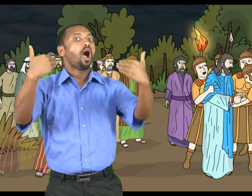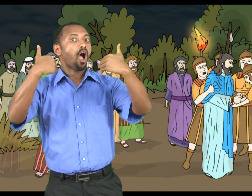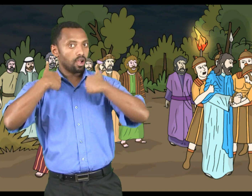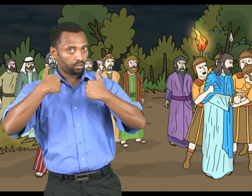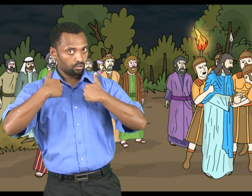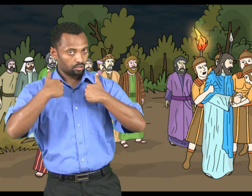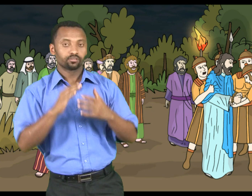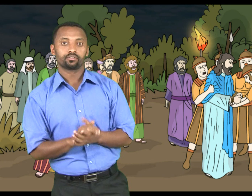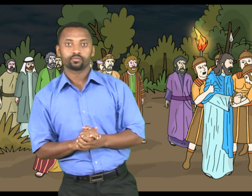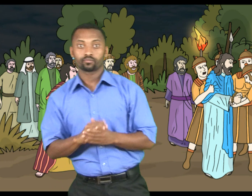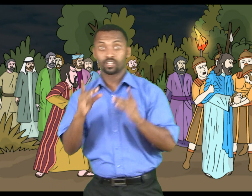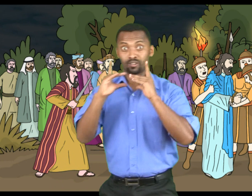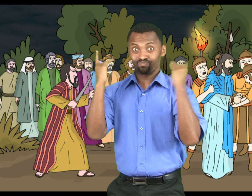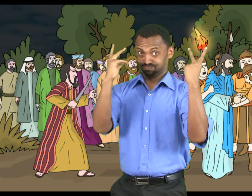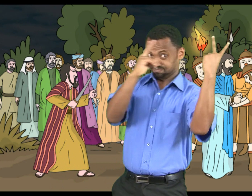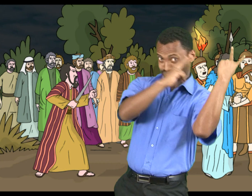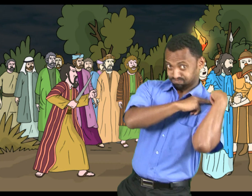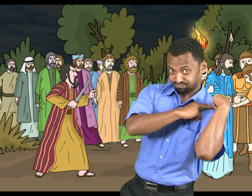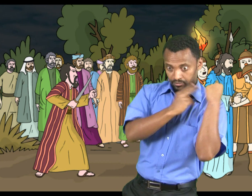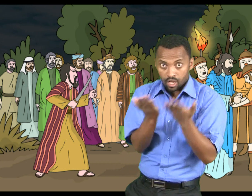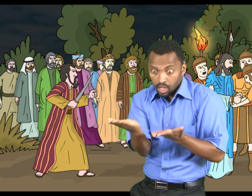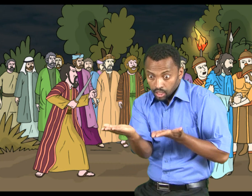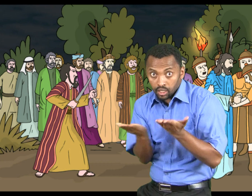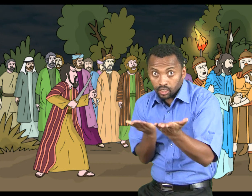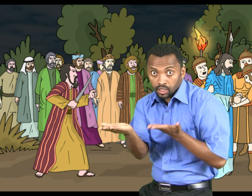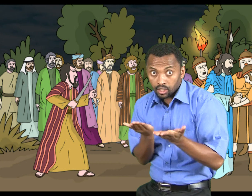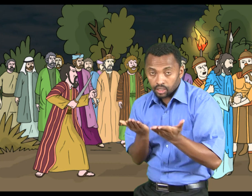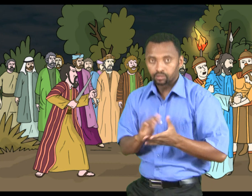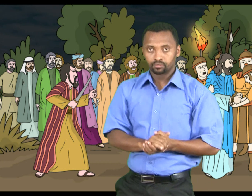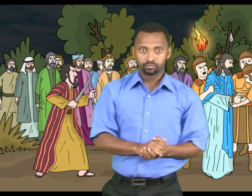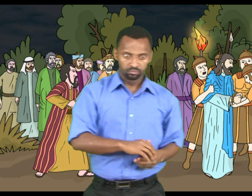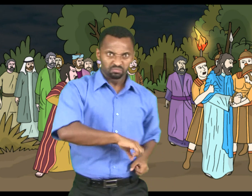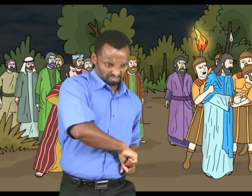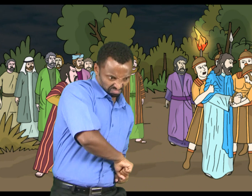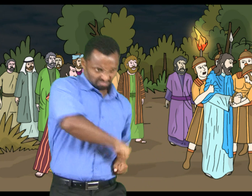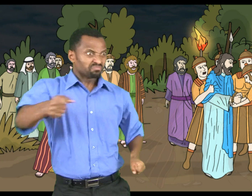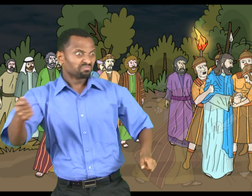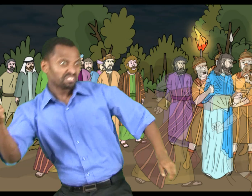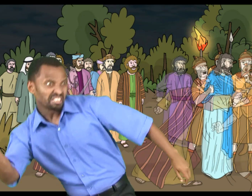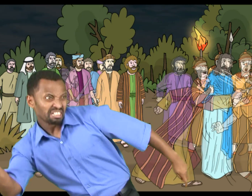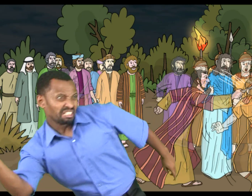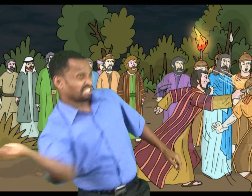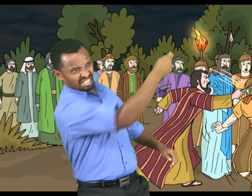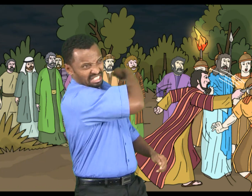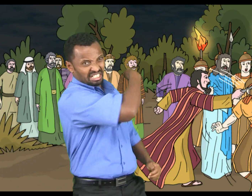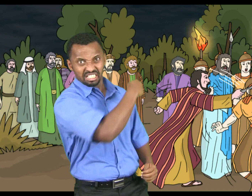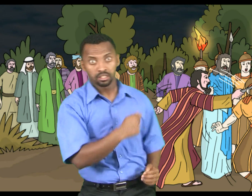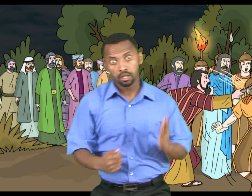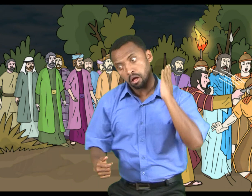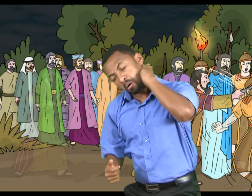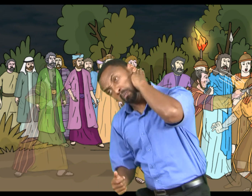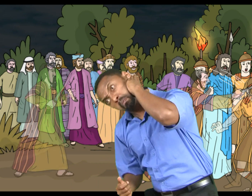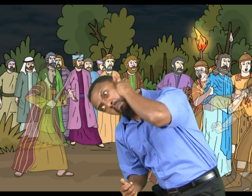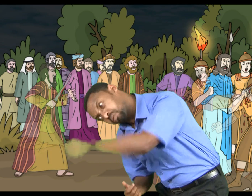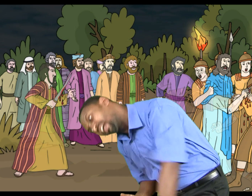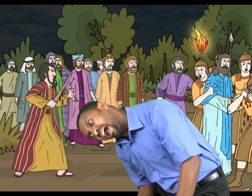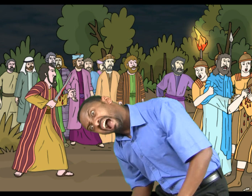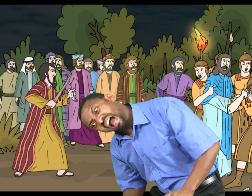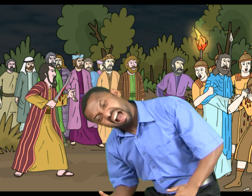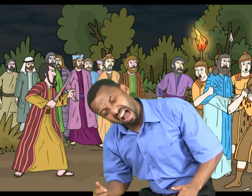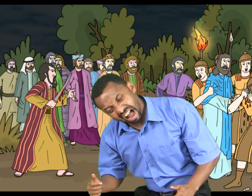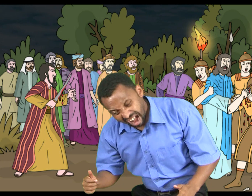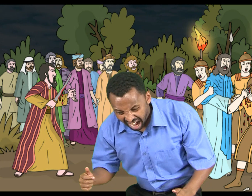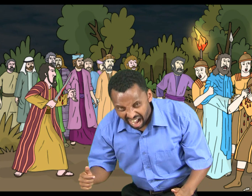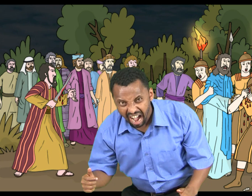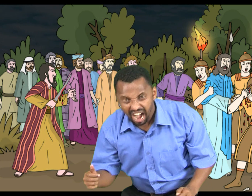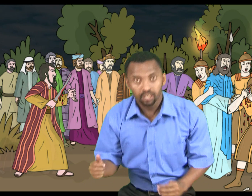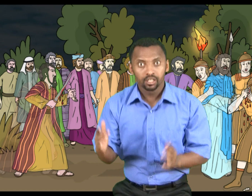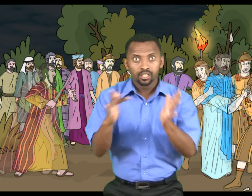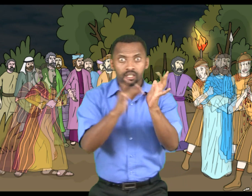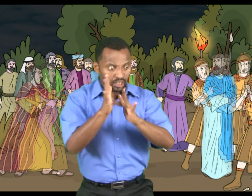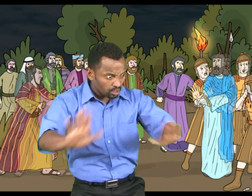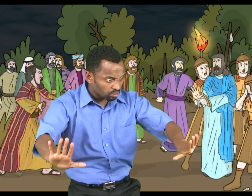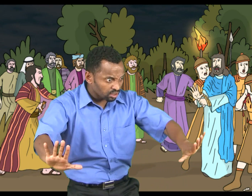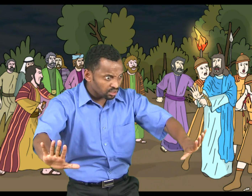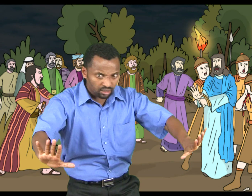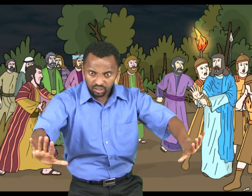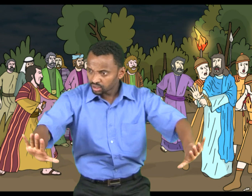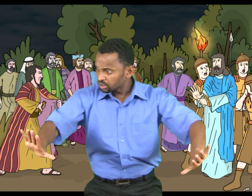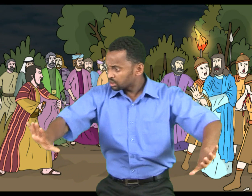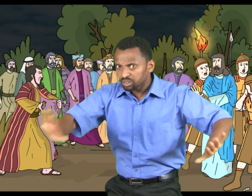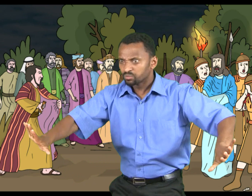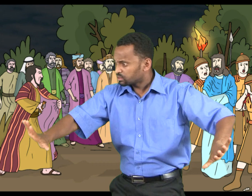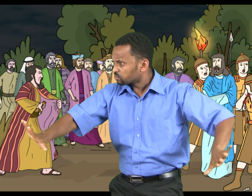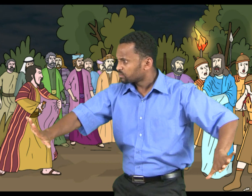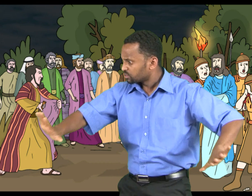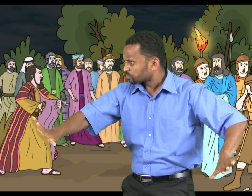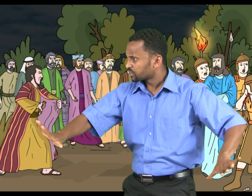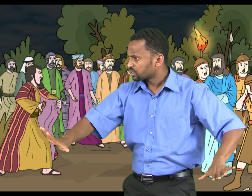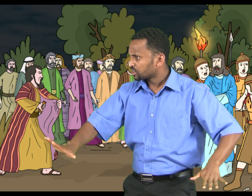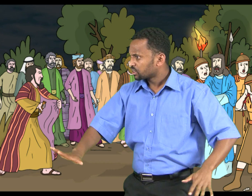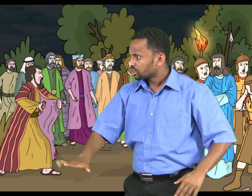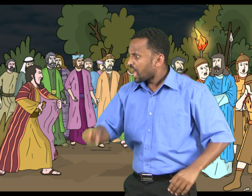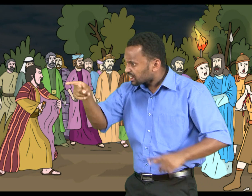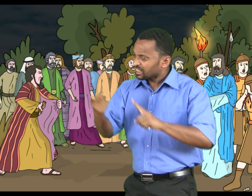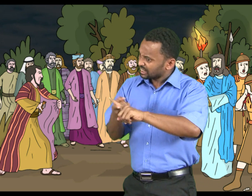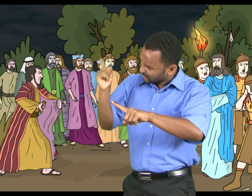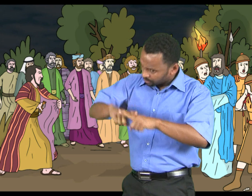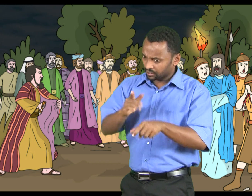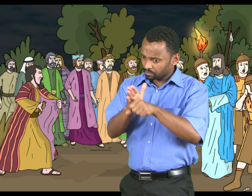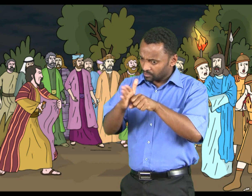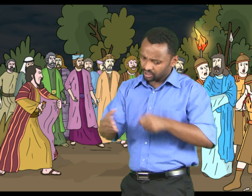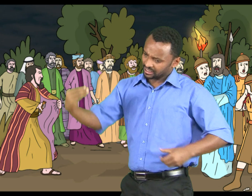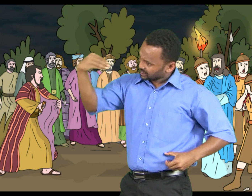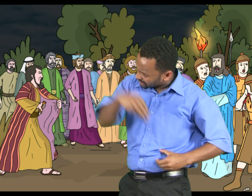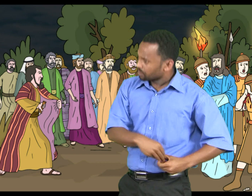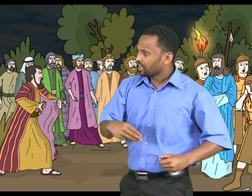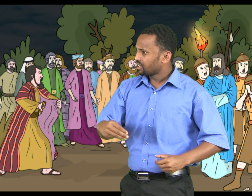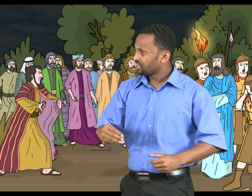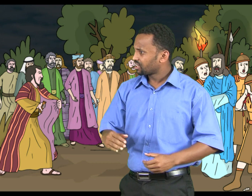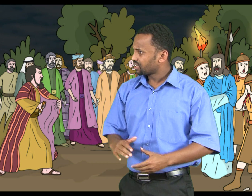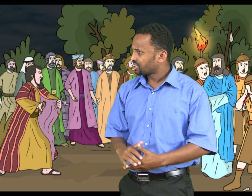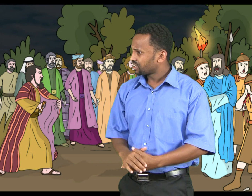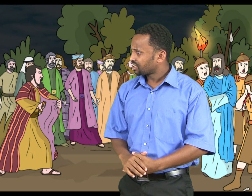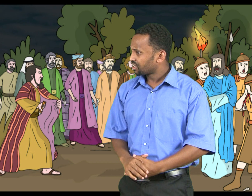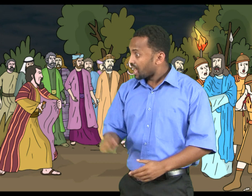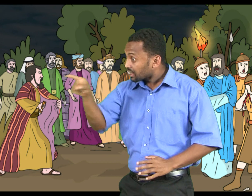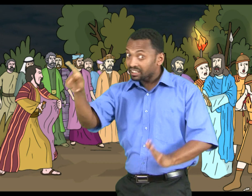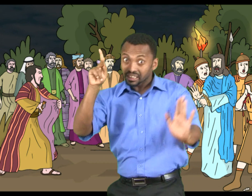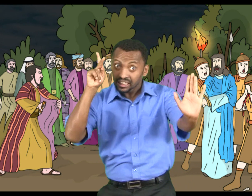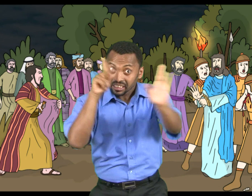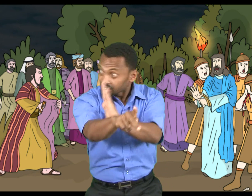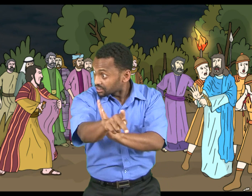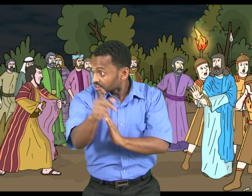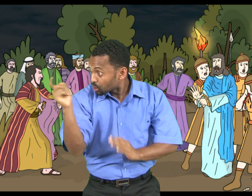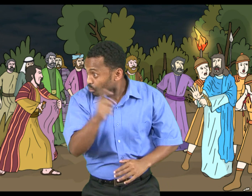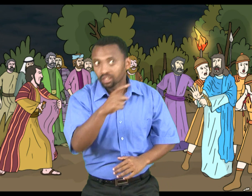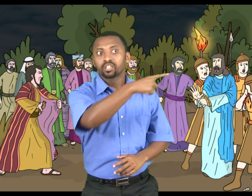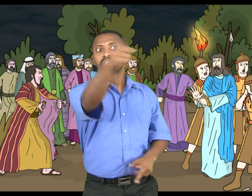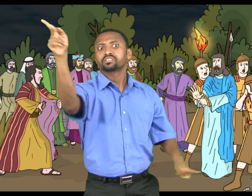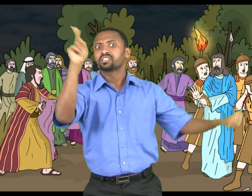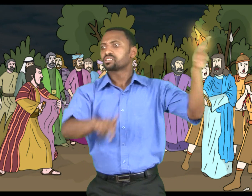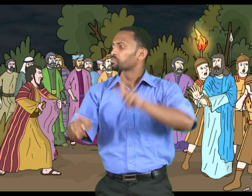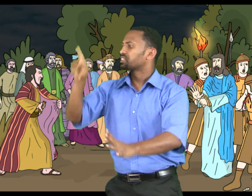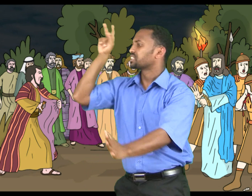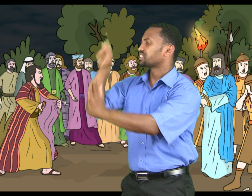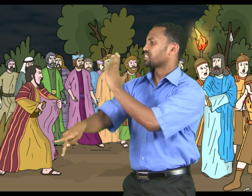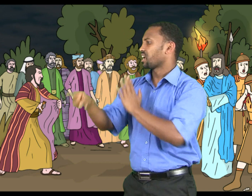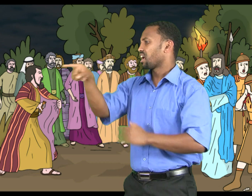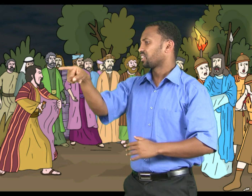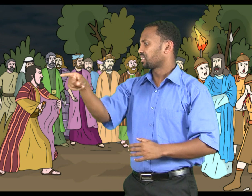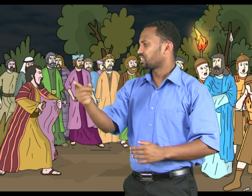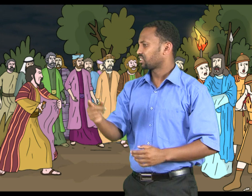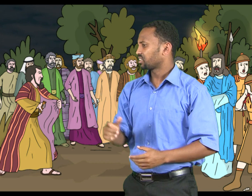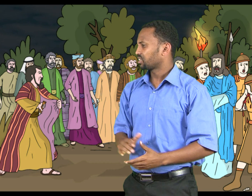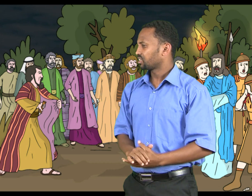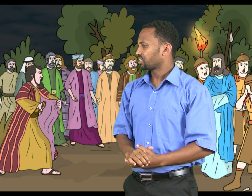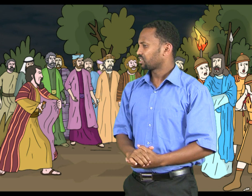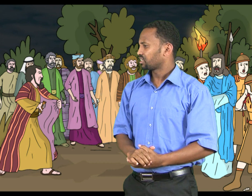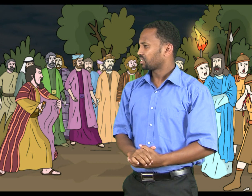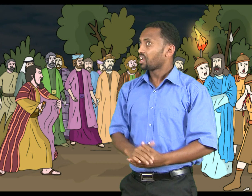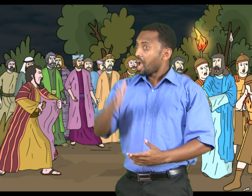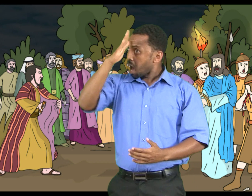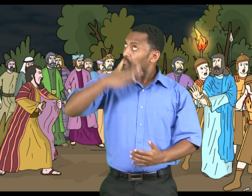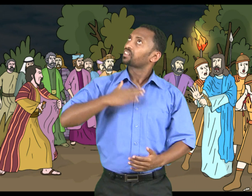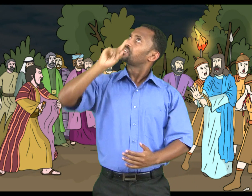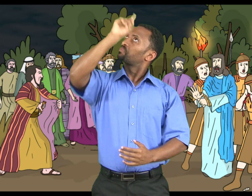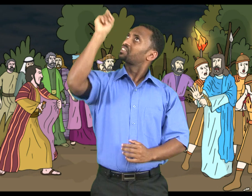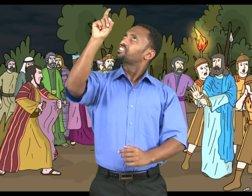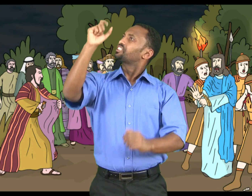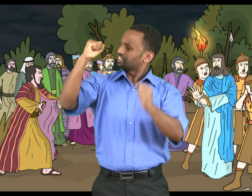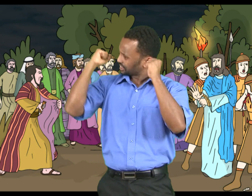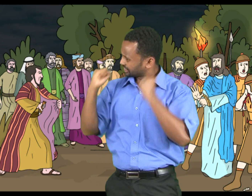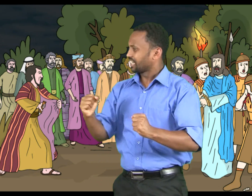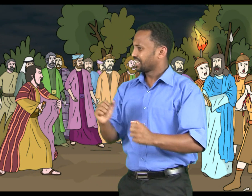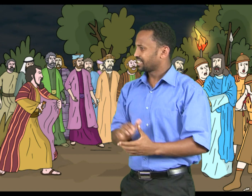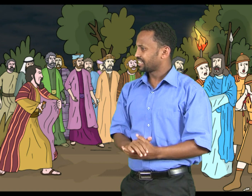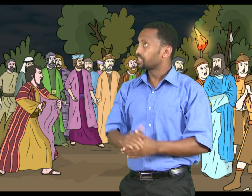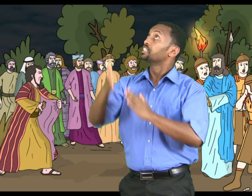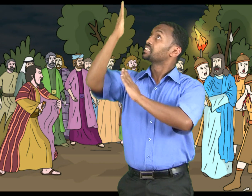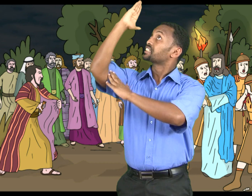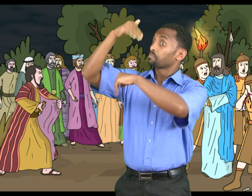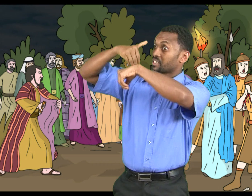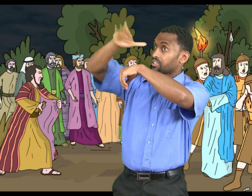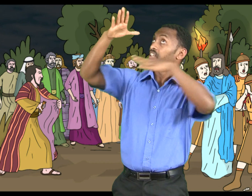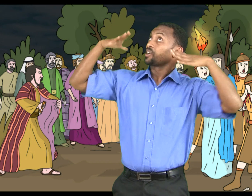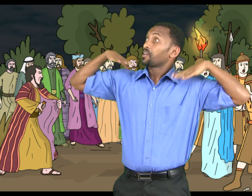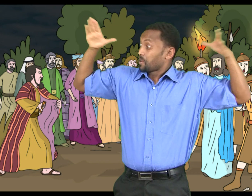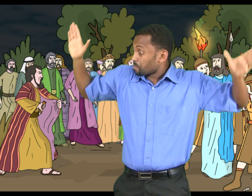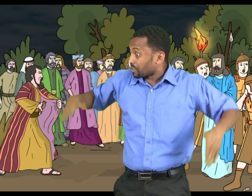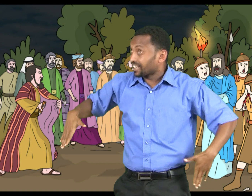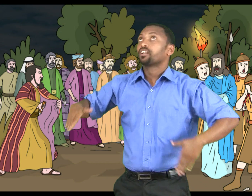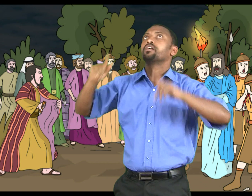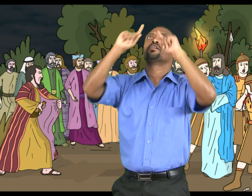At this, one of Jesus’ companions drew his sword and struck the servant of the high priest, cutting off his ear. “Put your sword back in its place,” Jesus said to him. “For all who draw the sword will die by the sword.